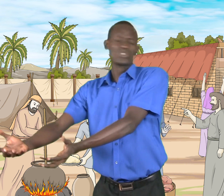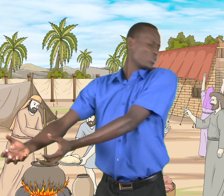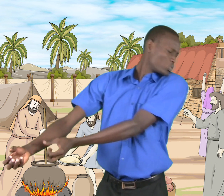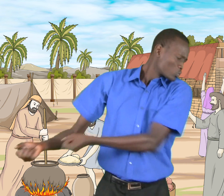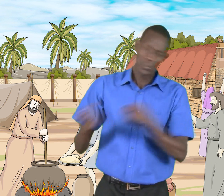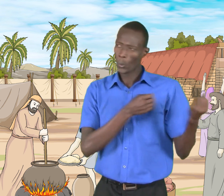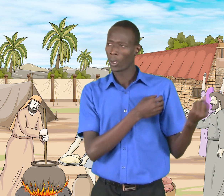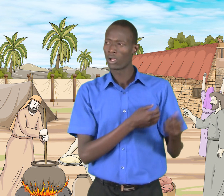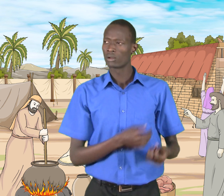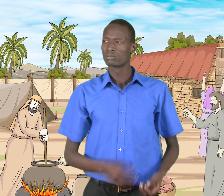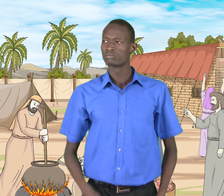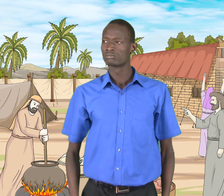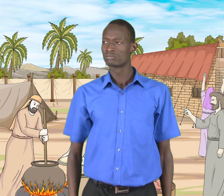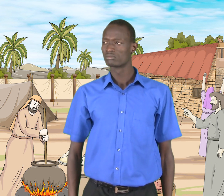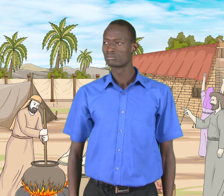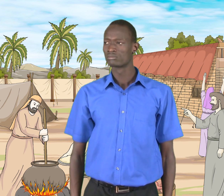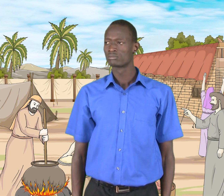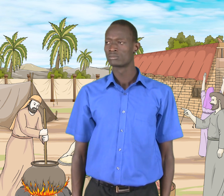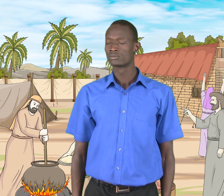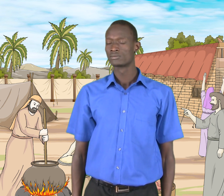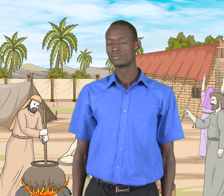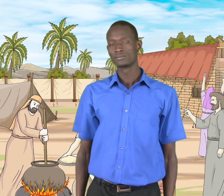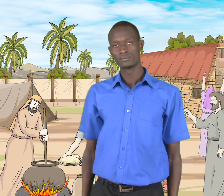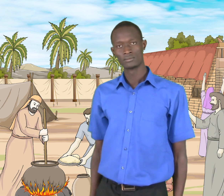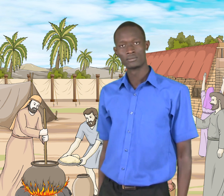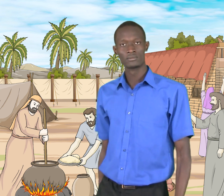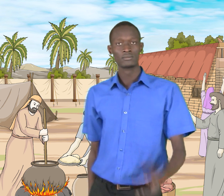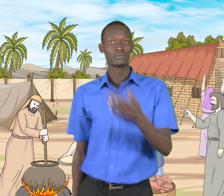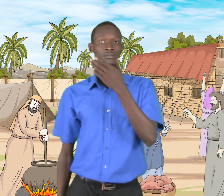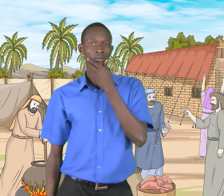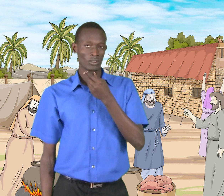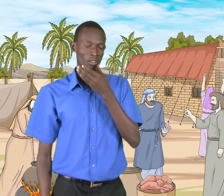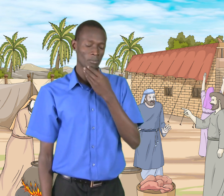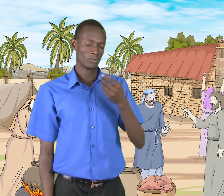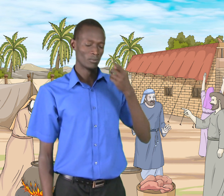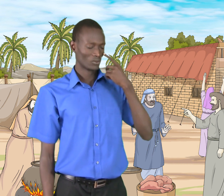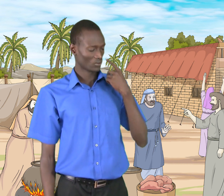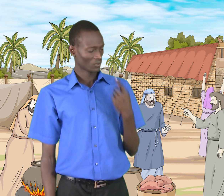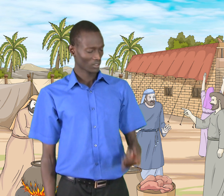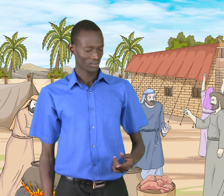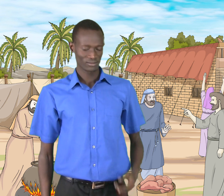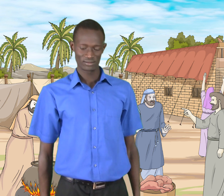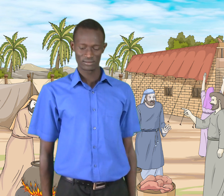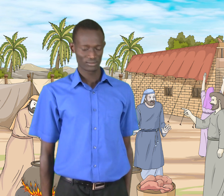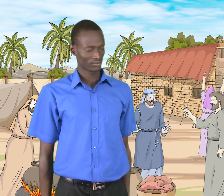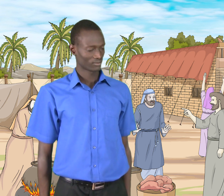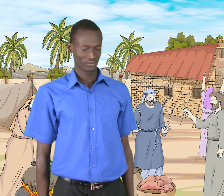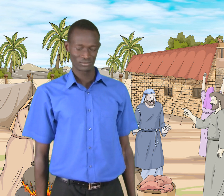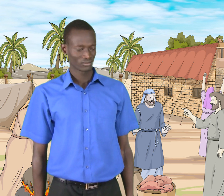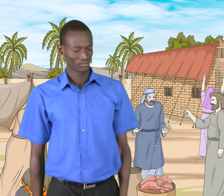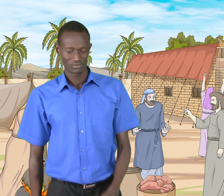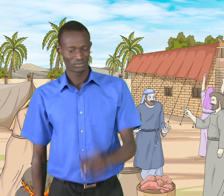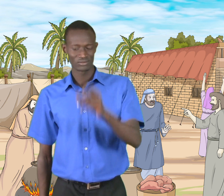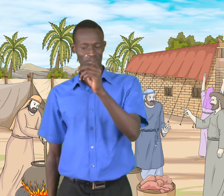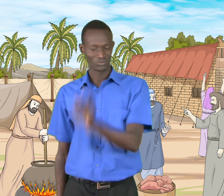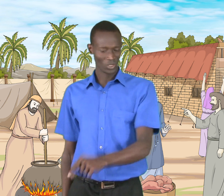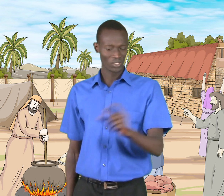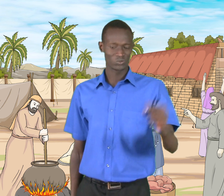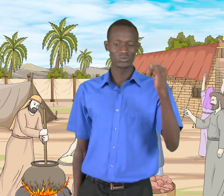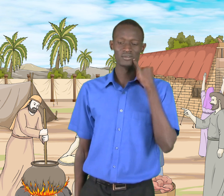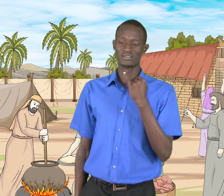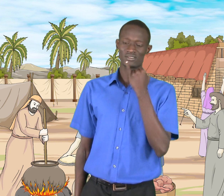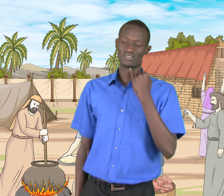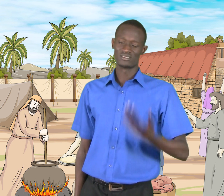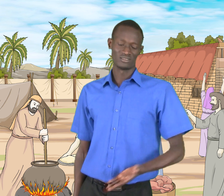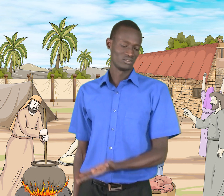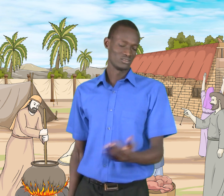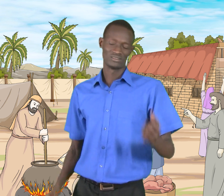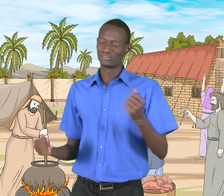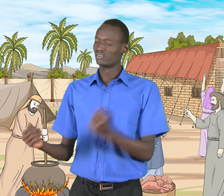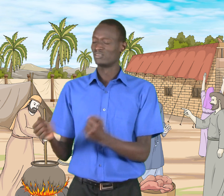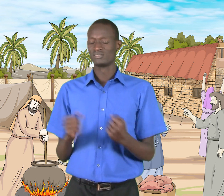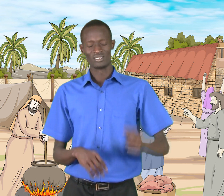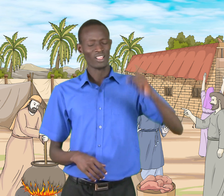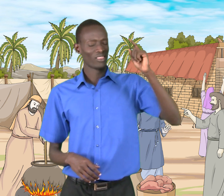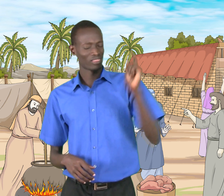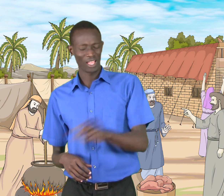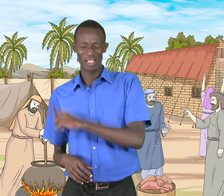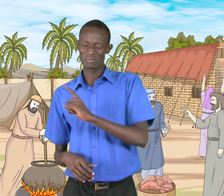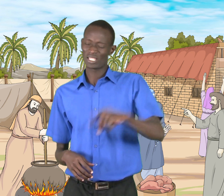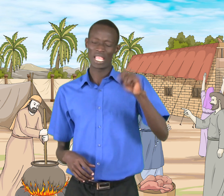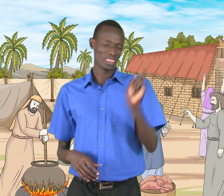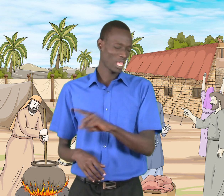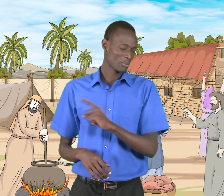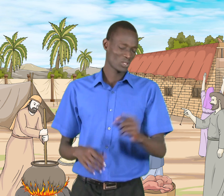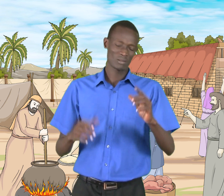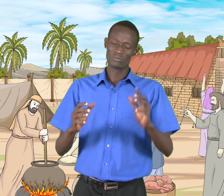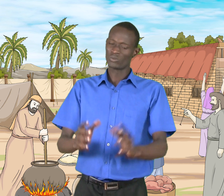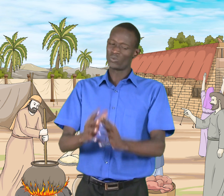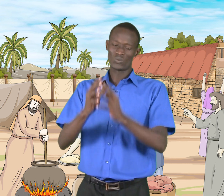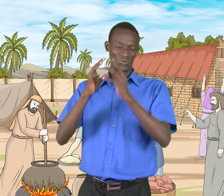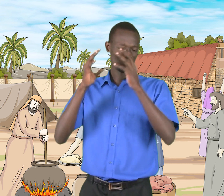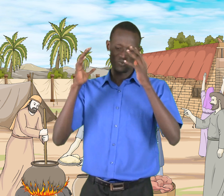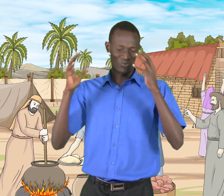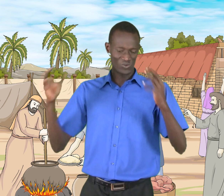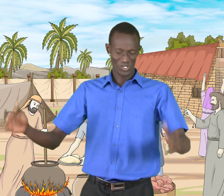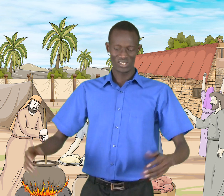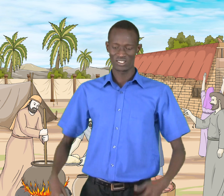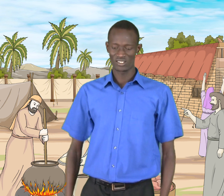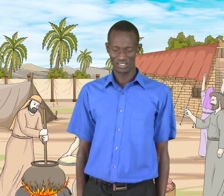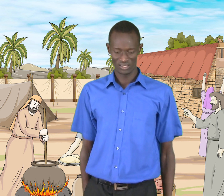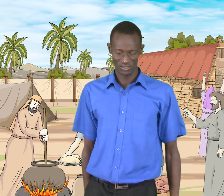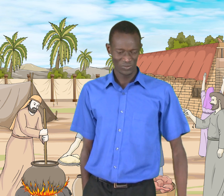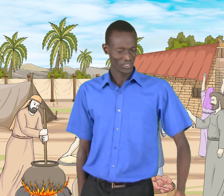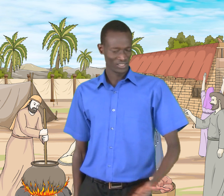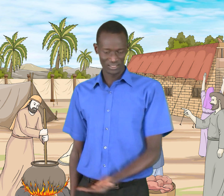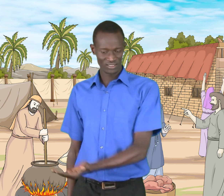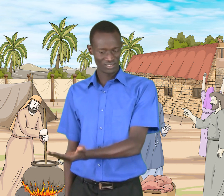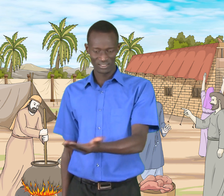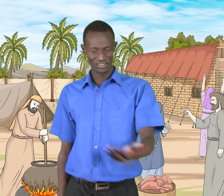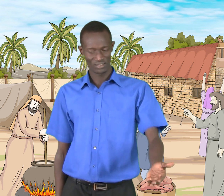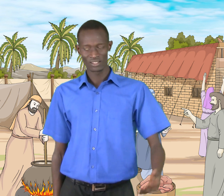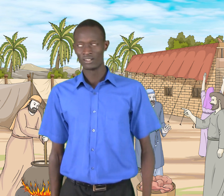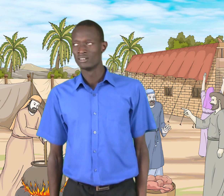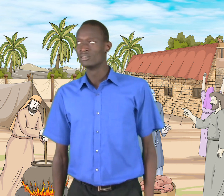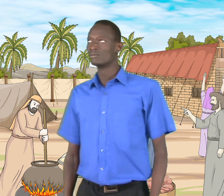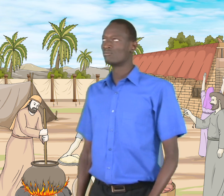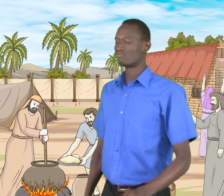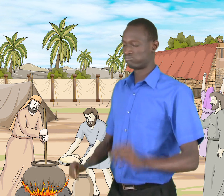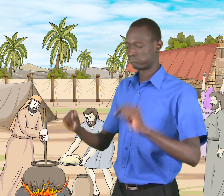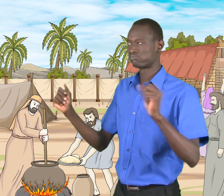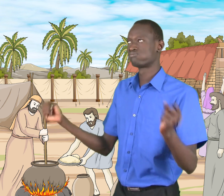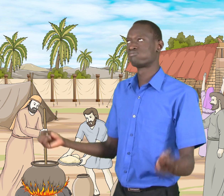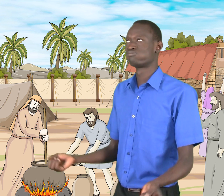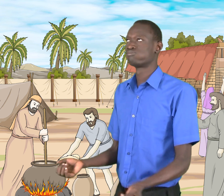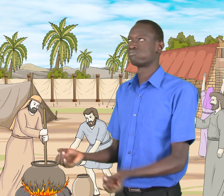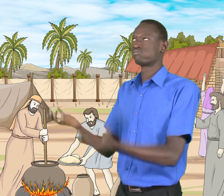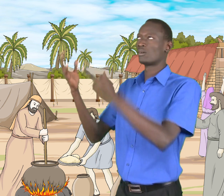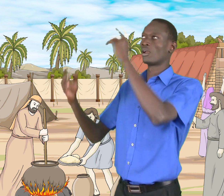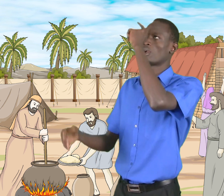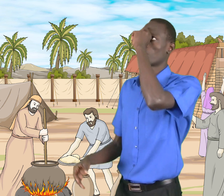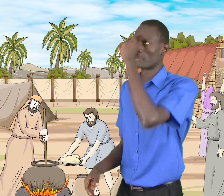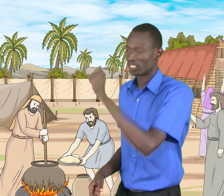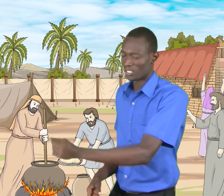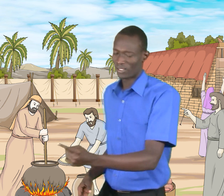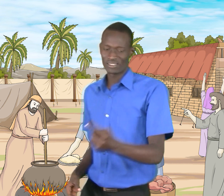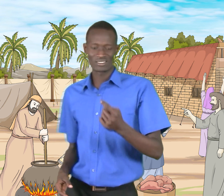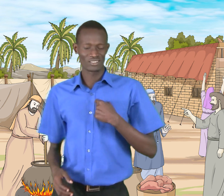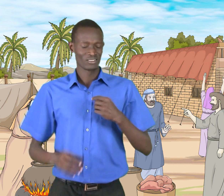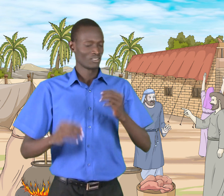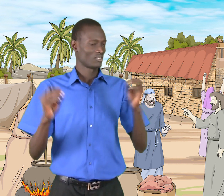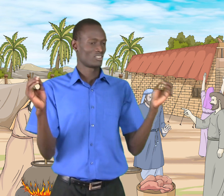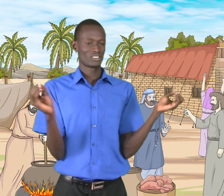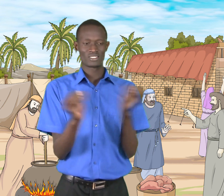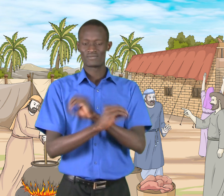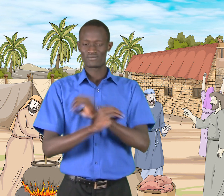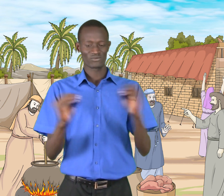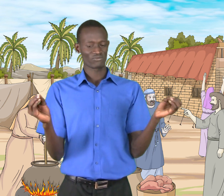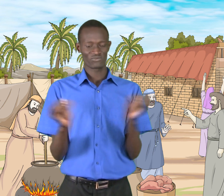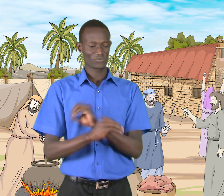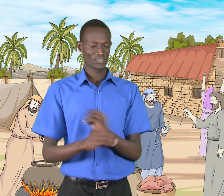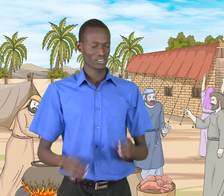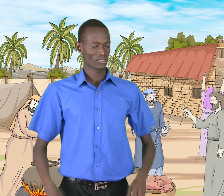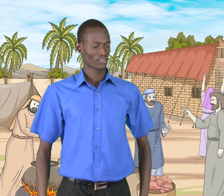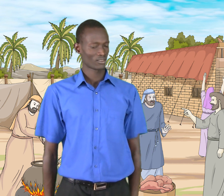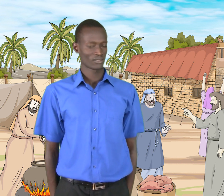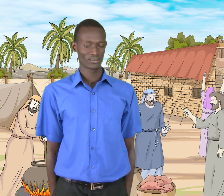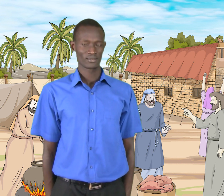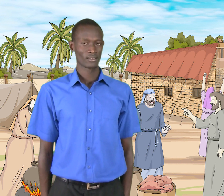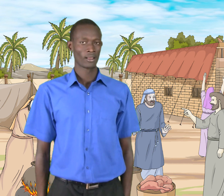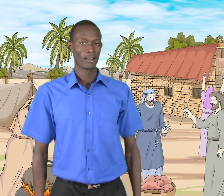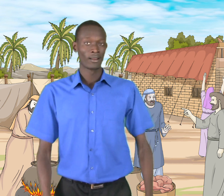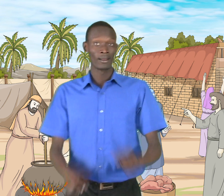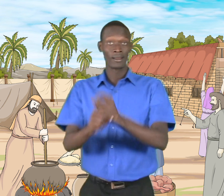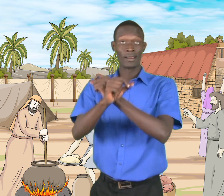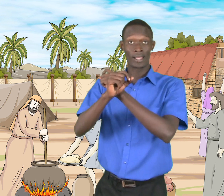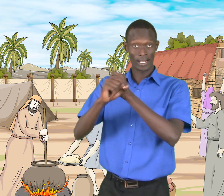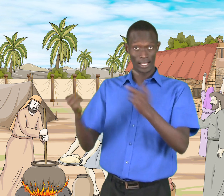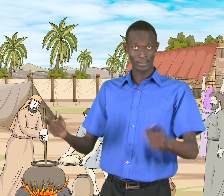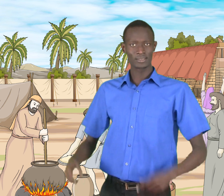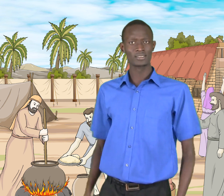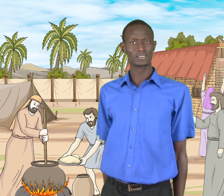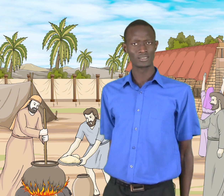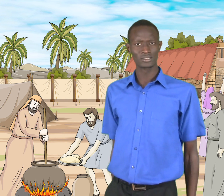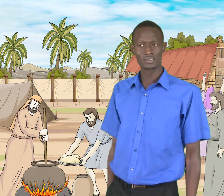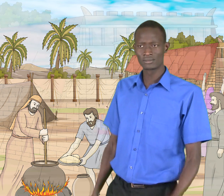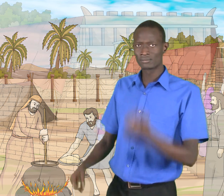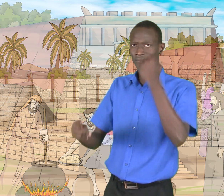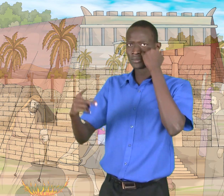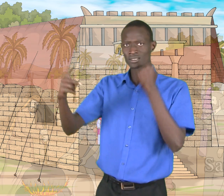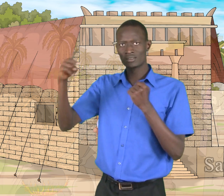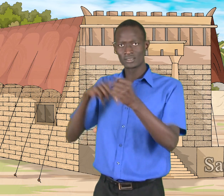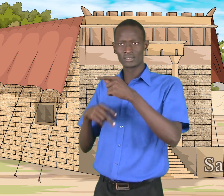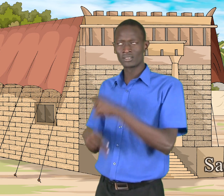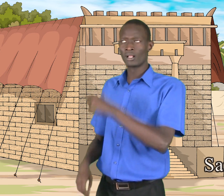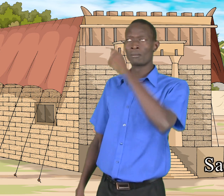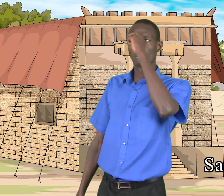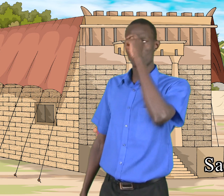If you refuse, I will take it by force!” Thus the sin of these young men was severe in the sight of the LORD, for they were treating the LORD’s offering with contempt.